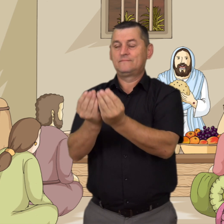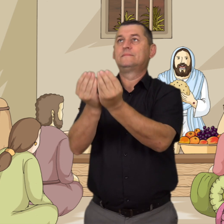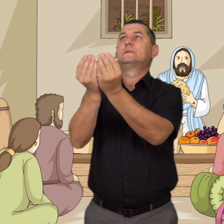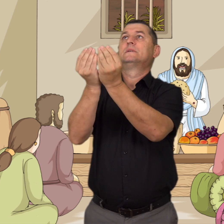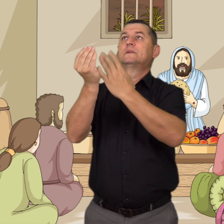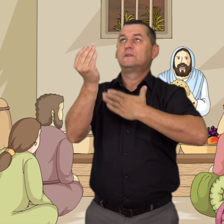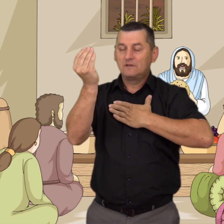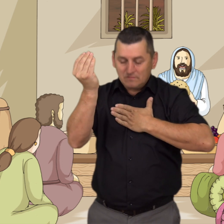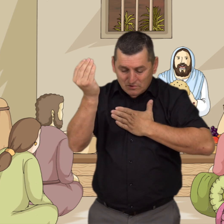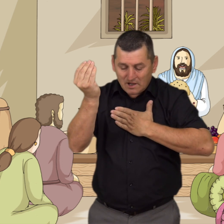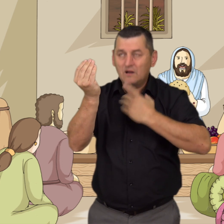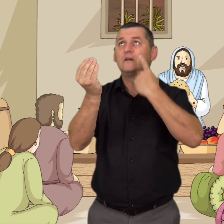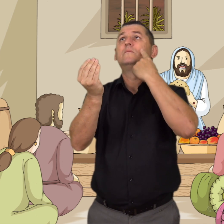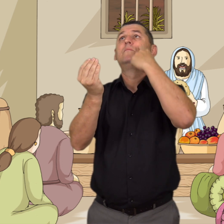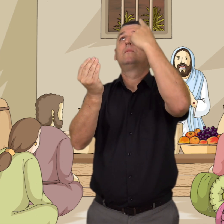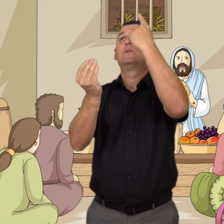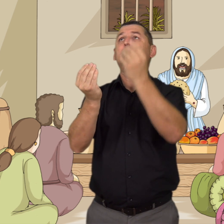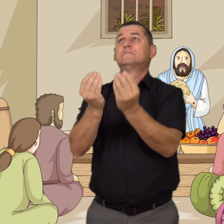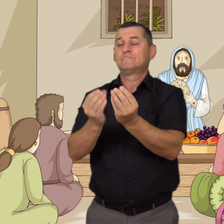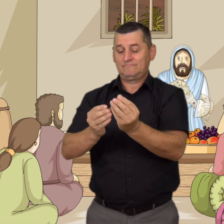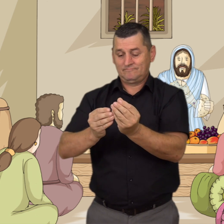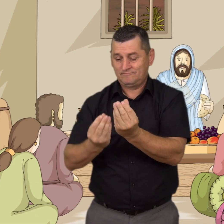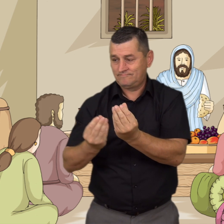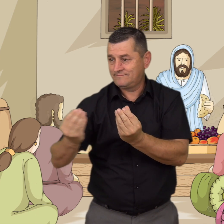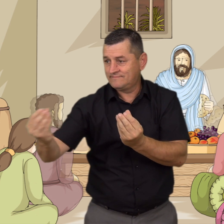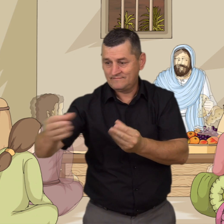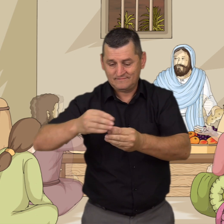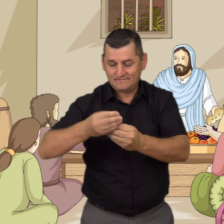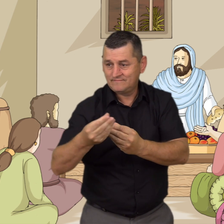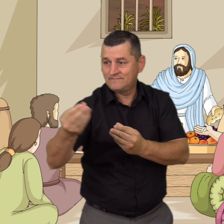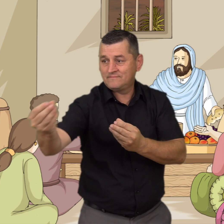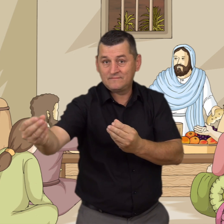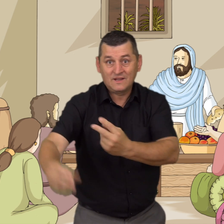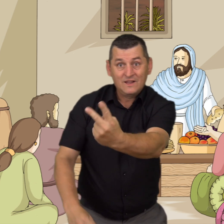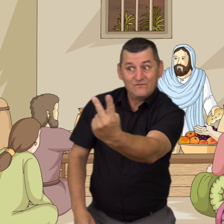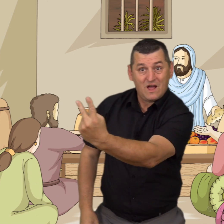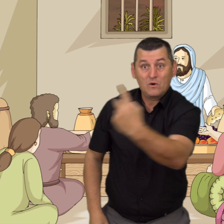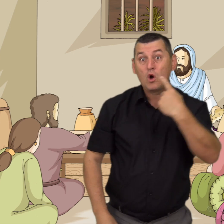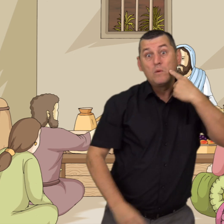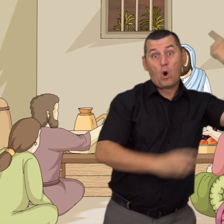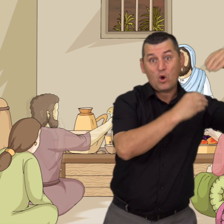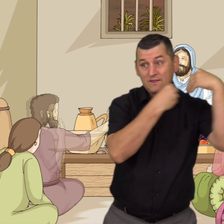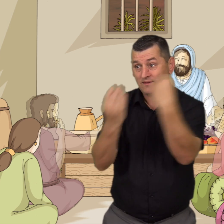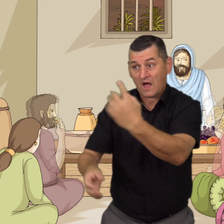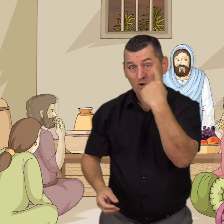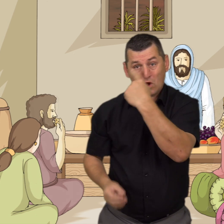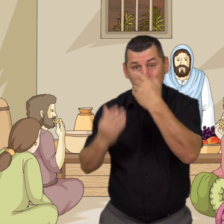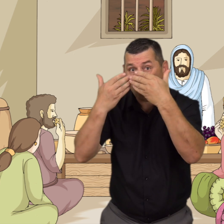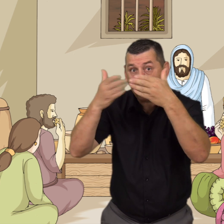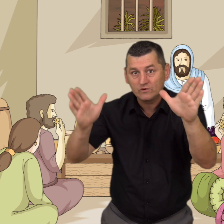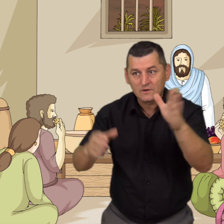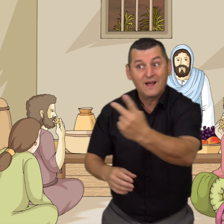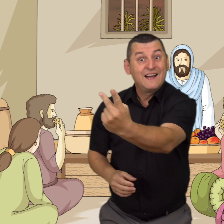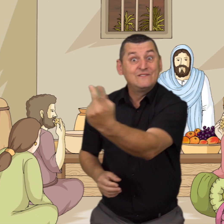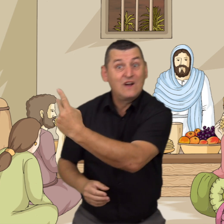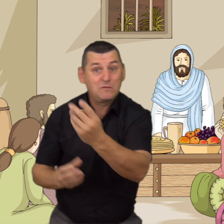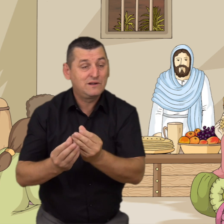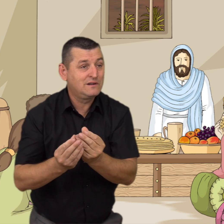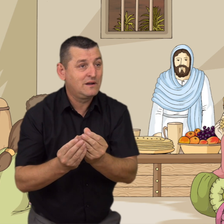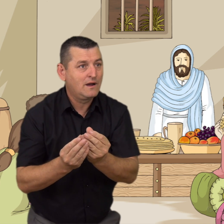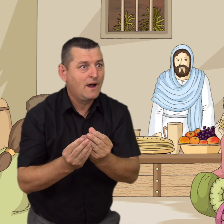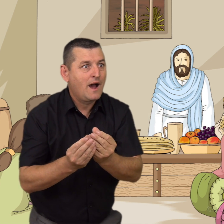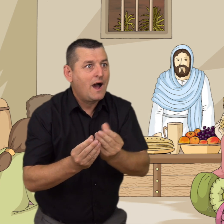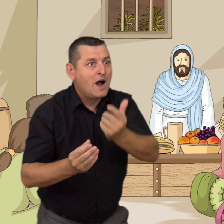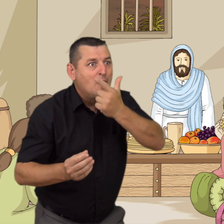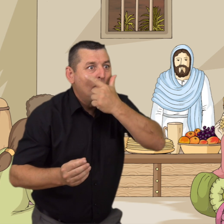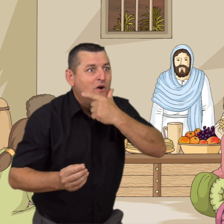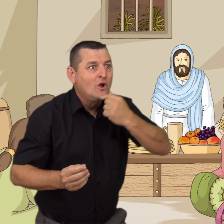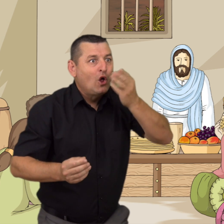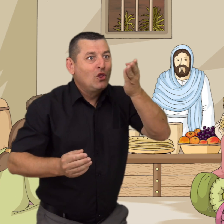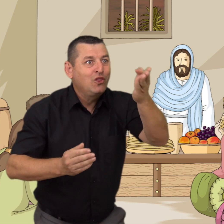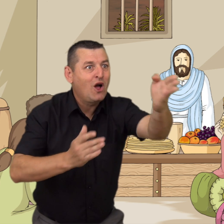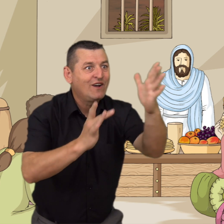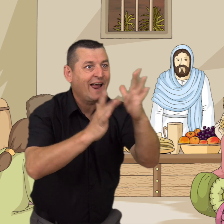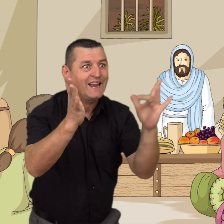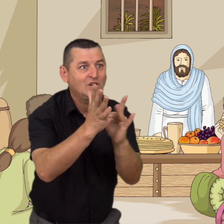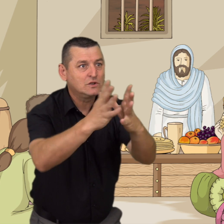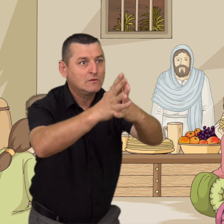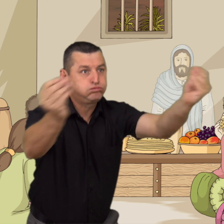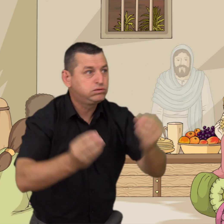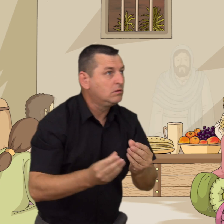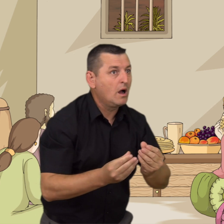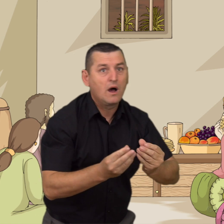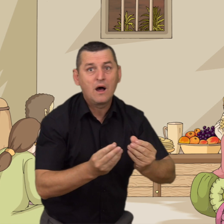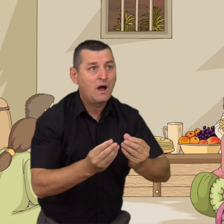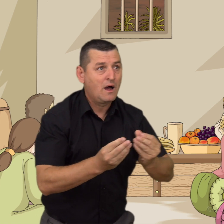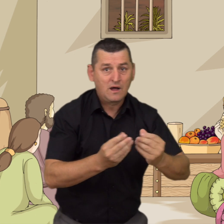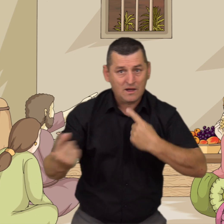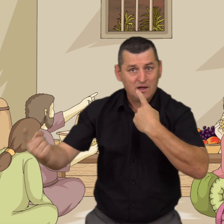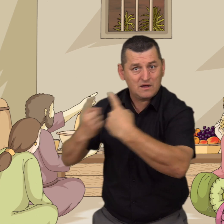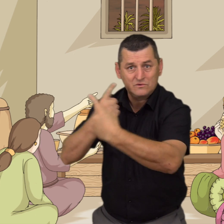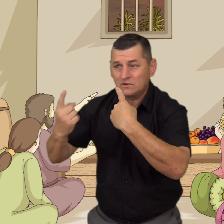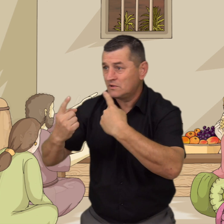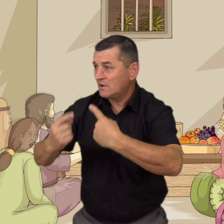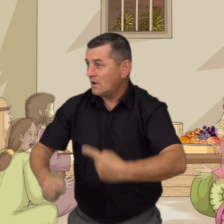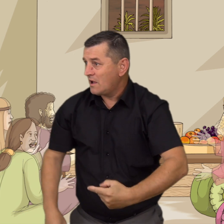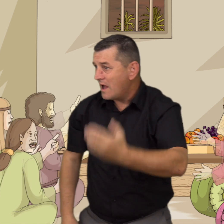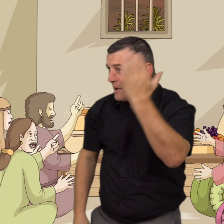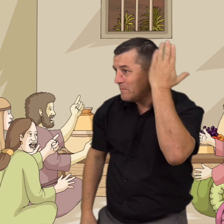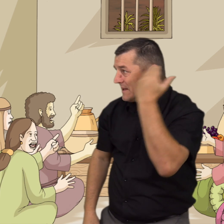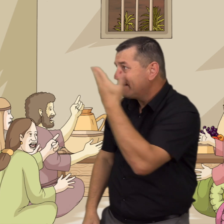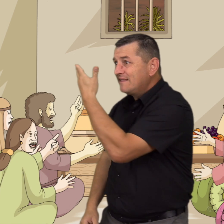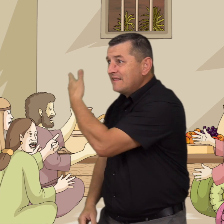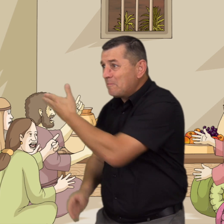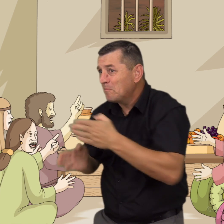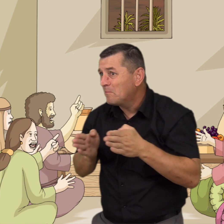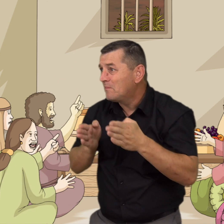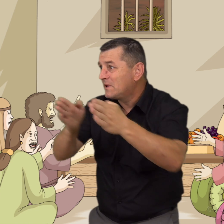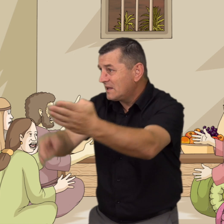Then their eyes were opened and they recognized Jesus—and He disappeared from their sight.